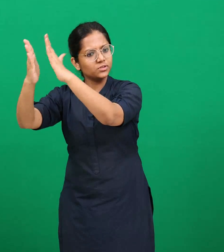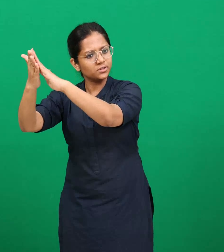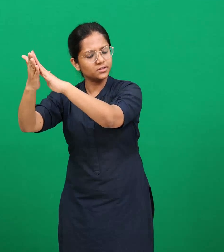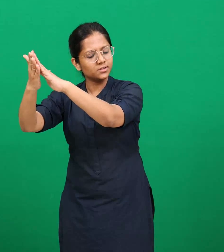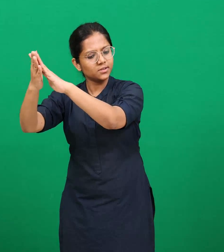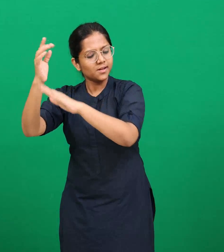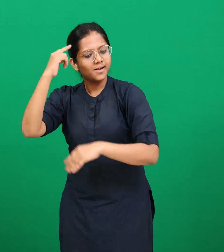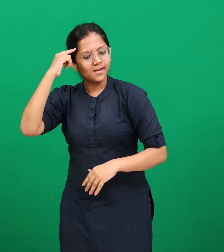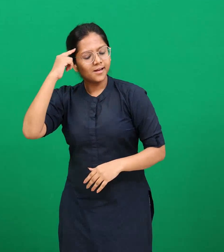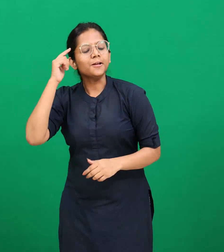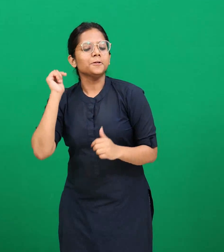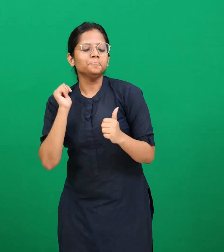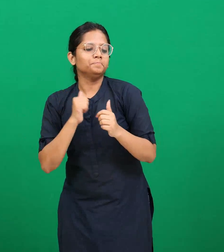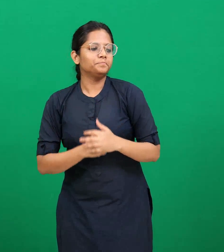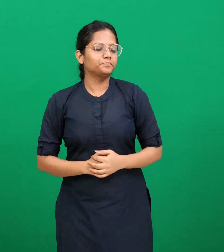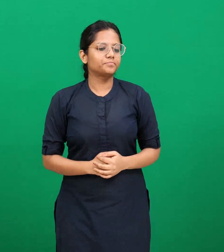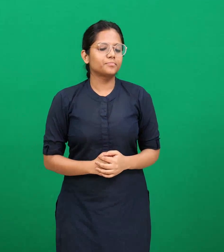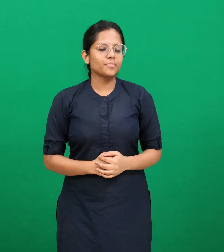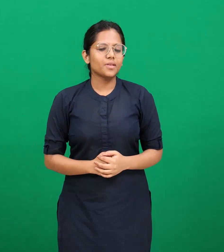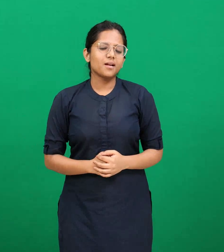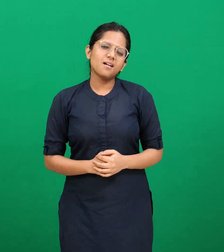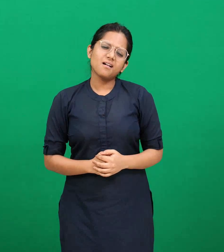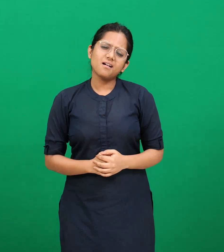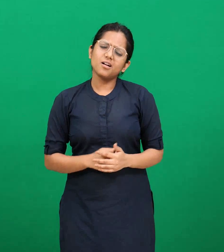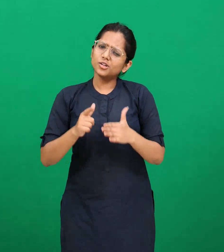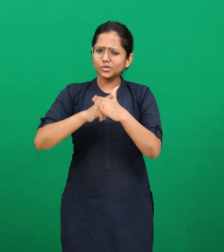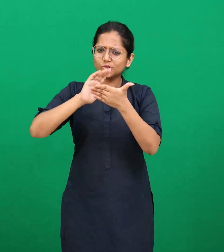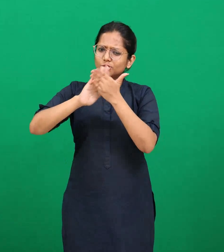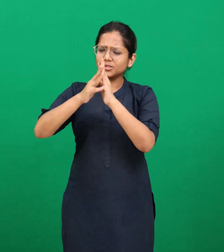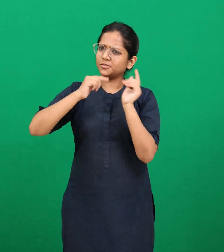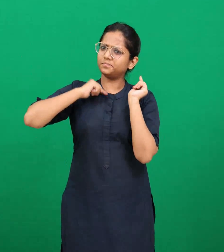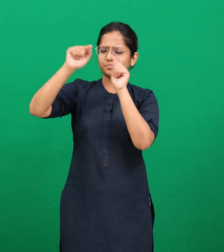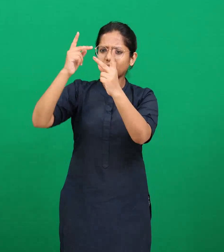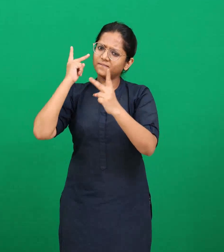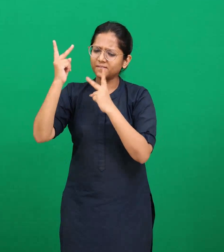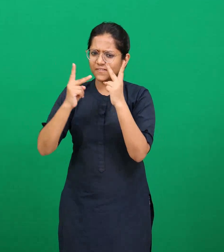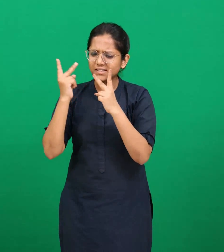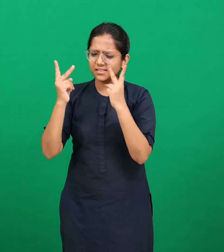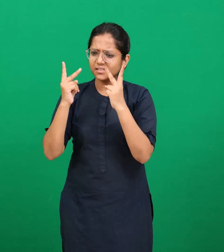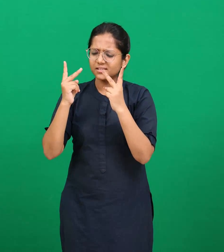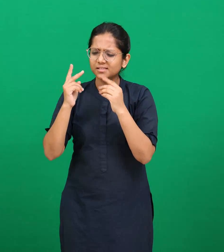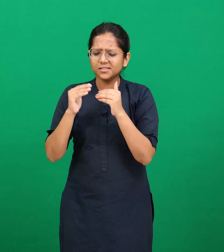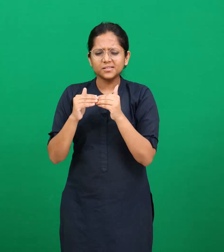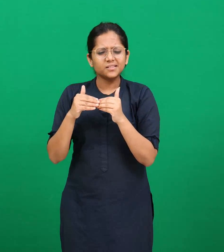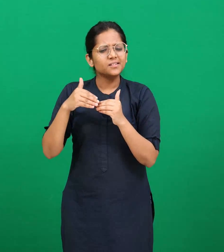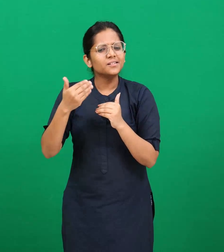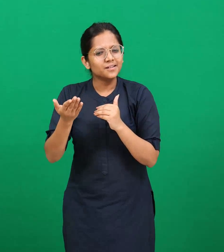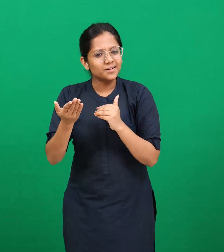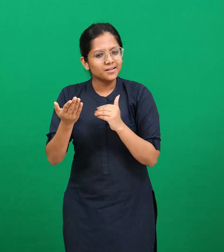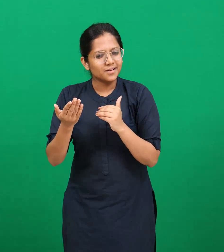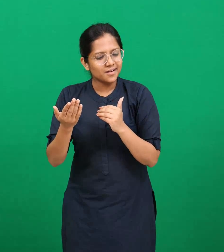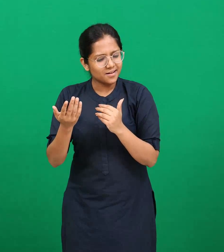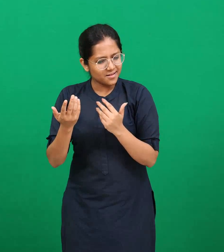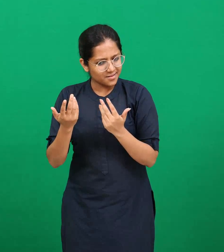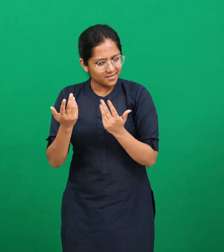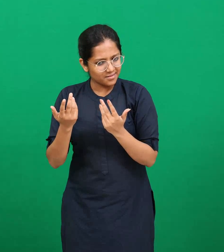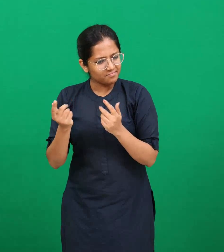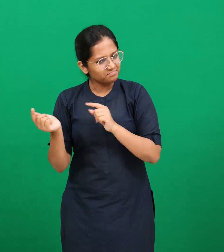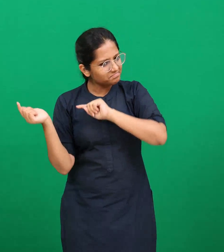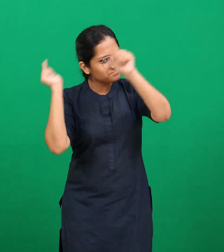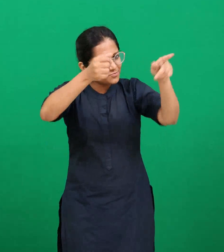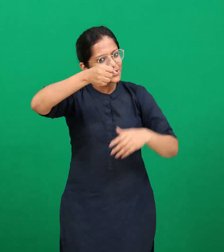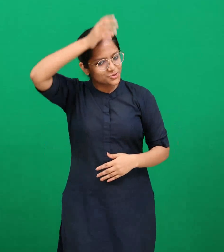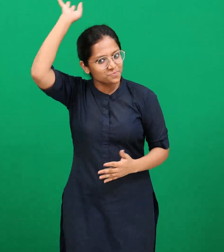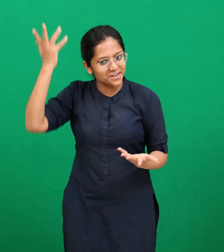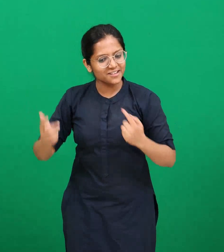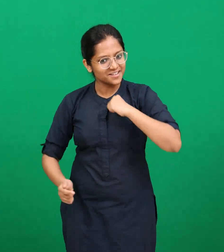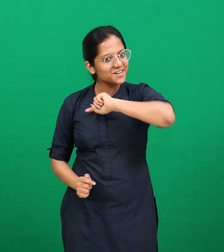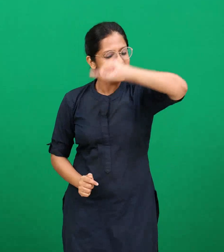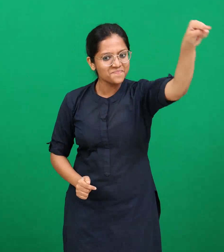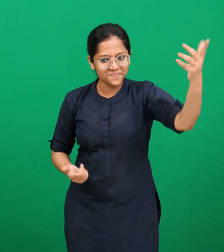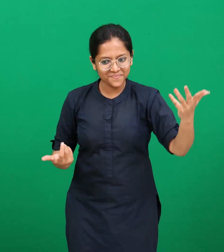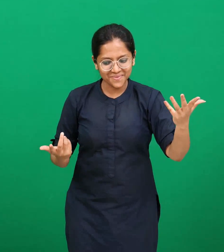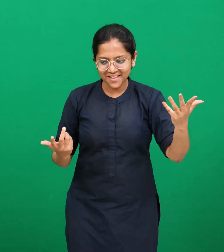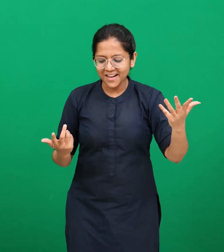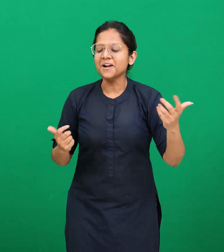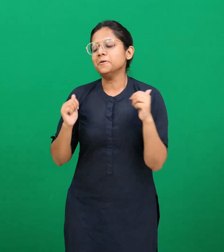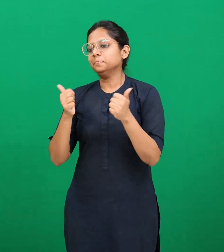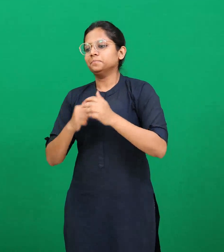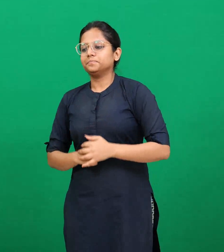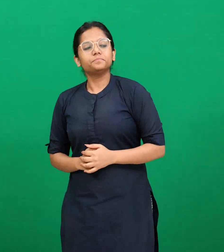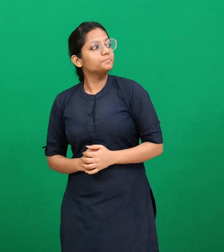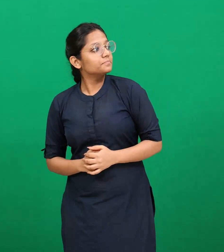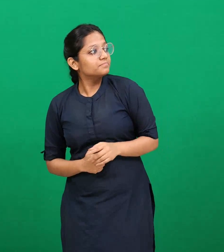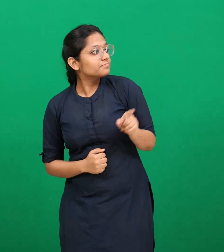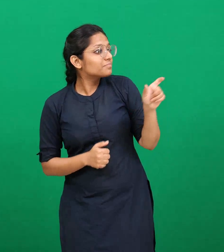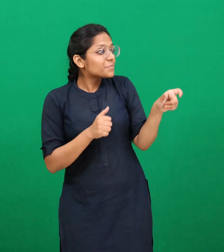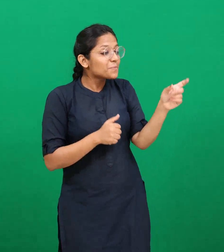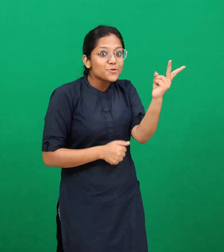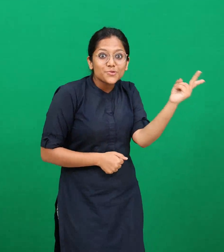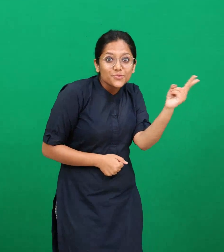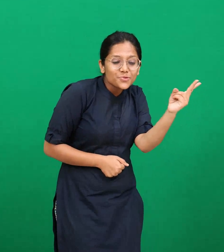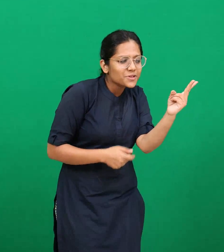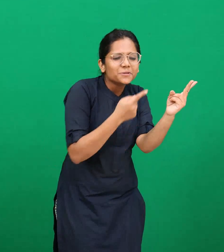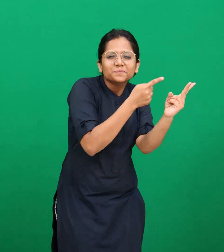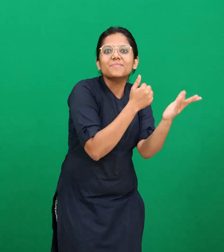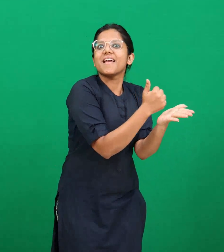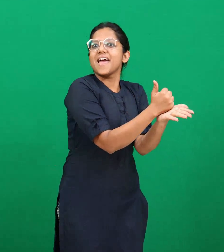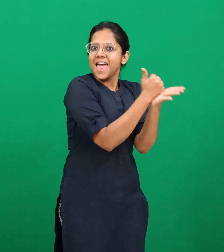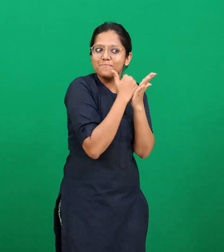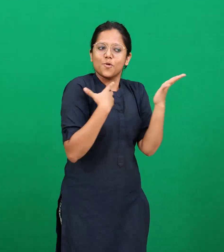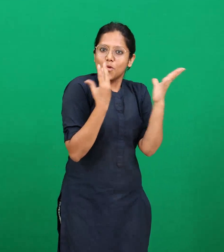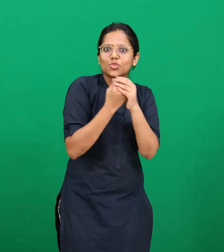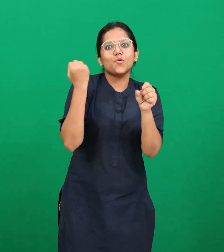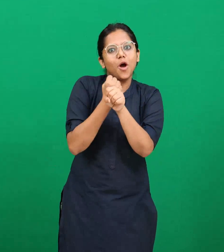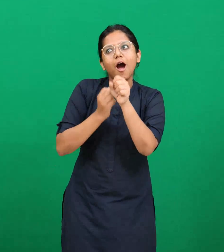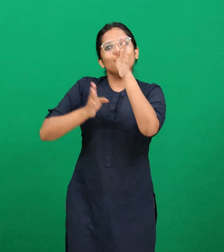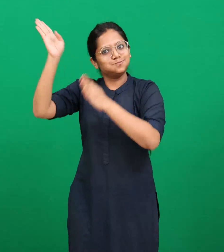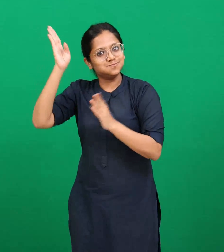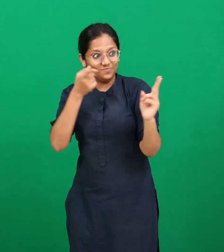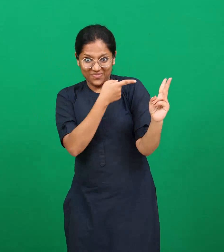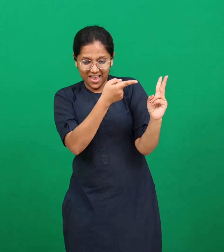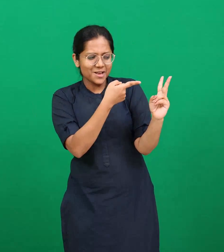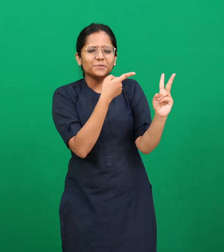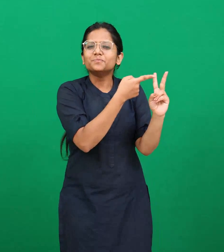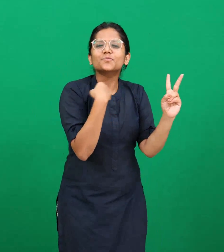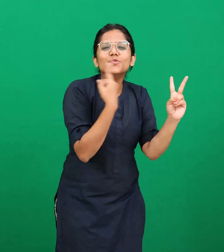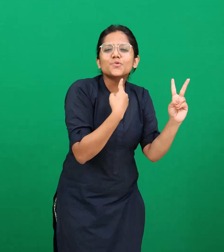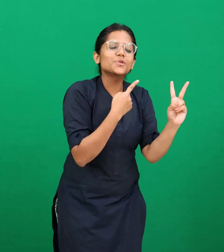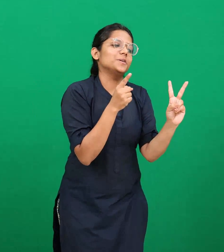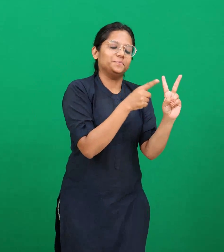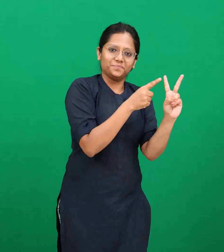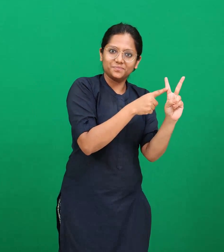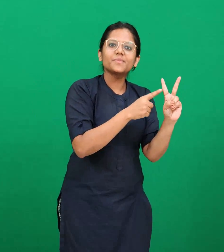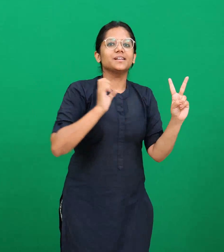" After I have been there," he said, "I must see Rome as well."